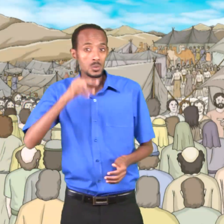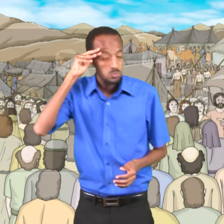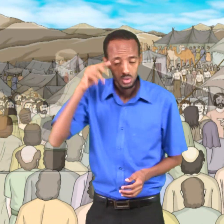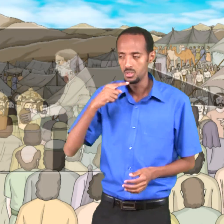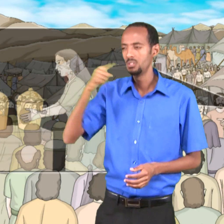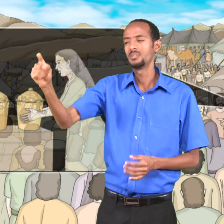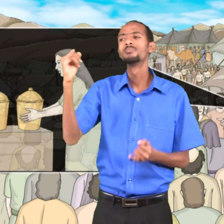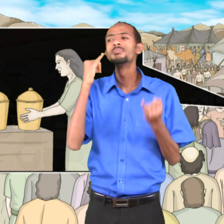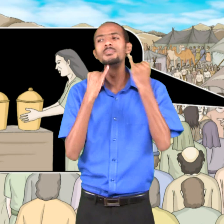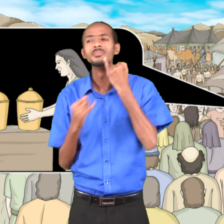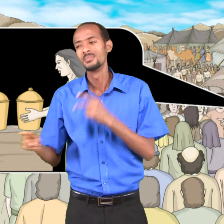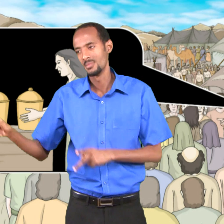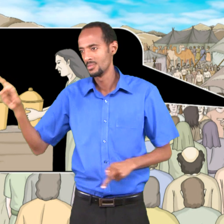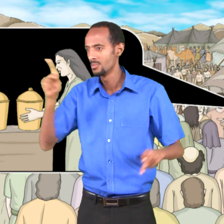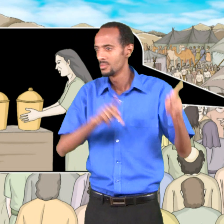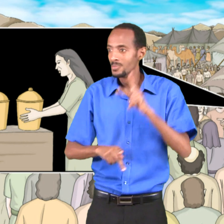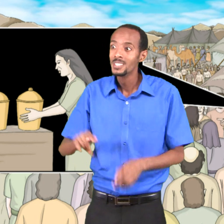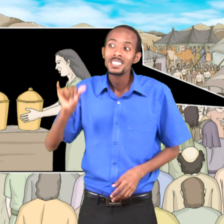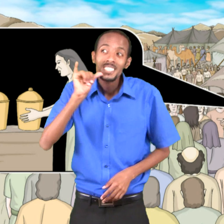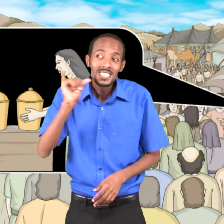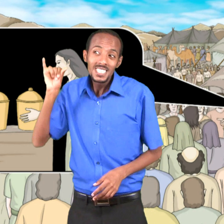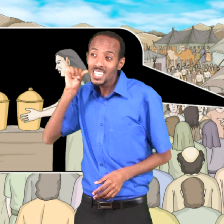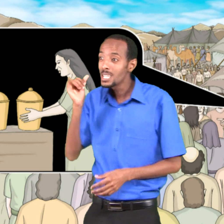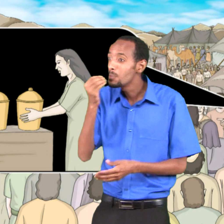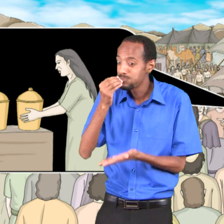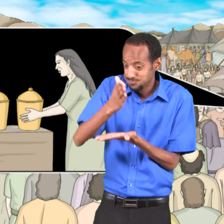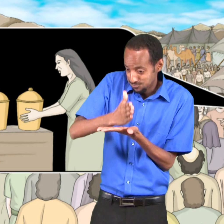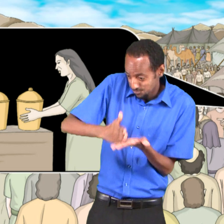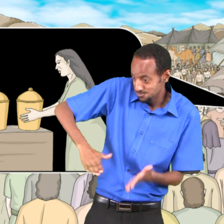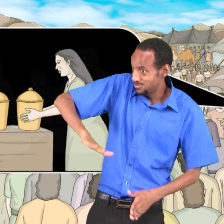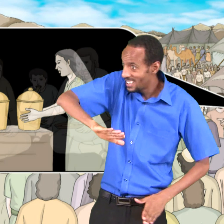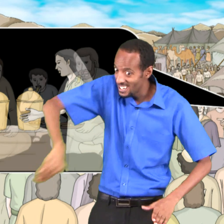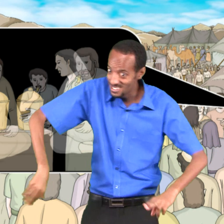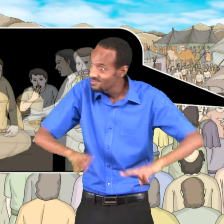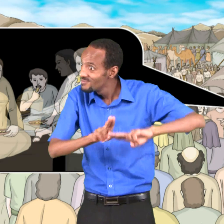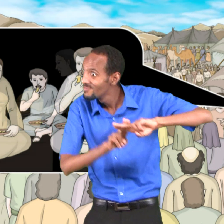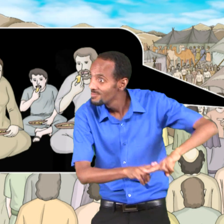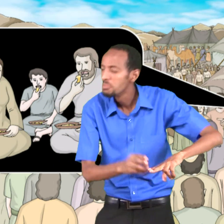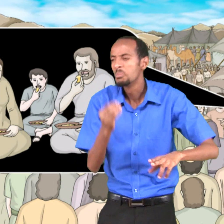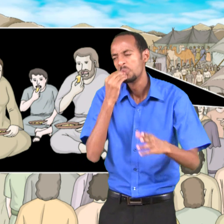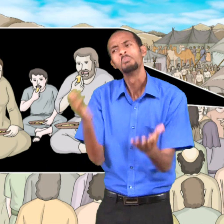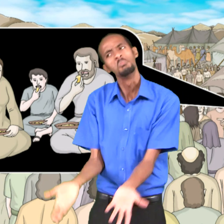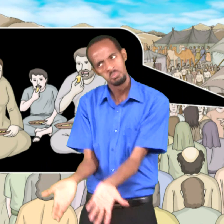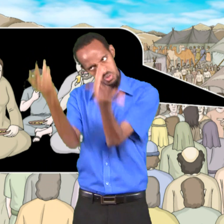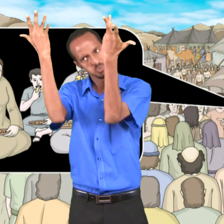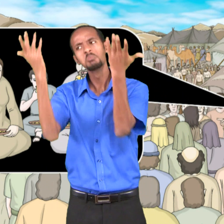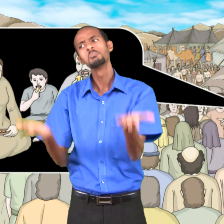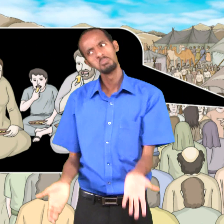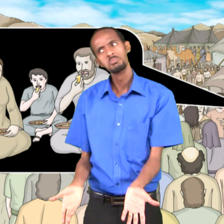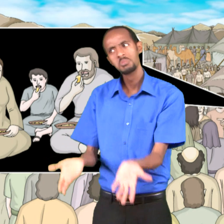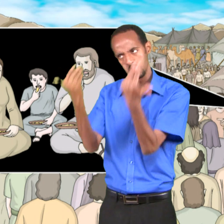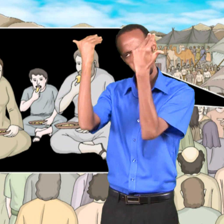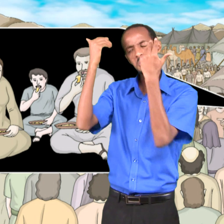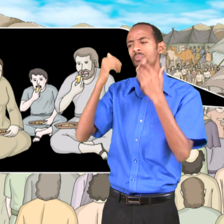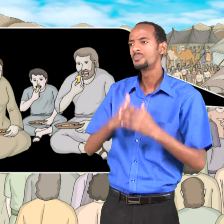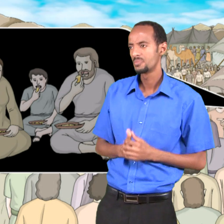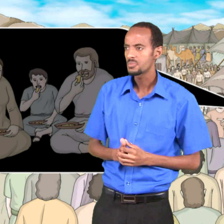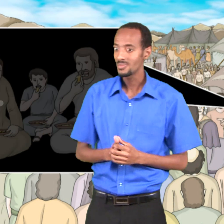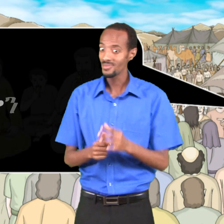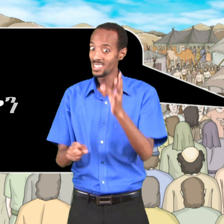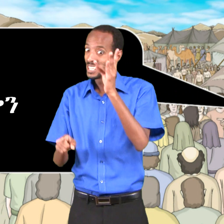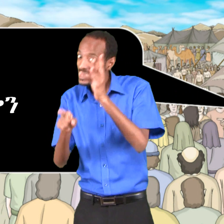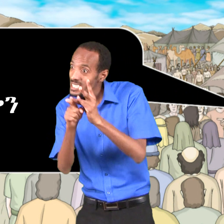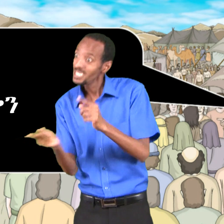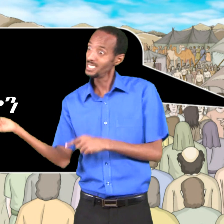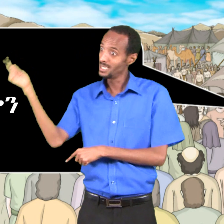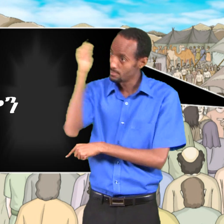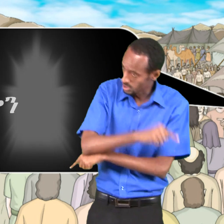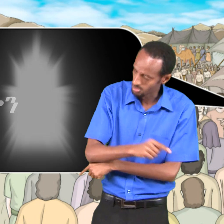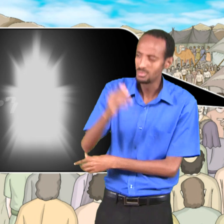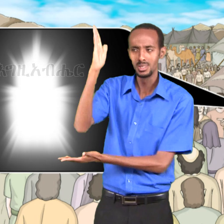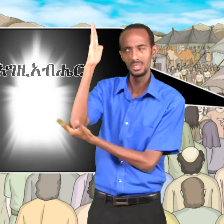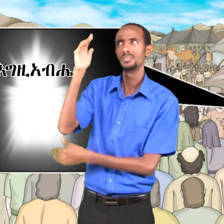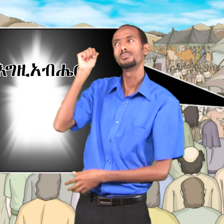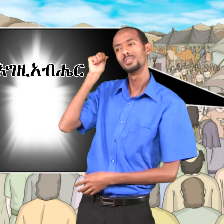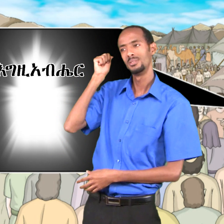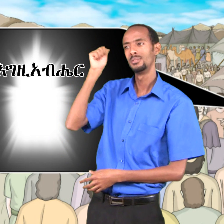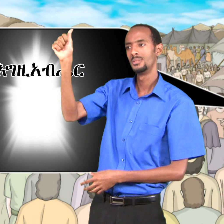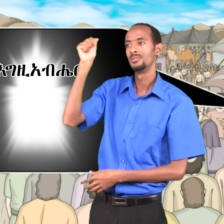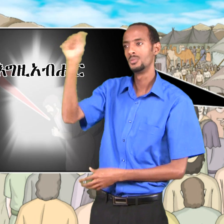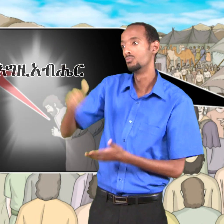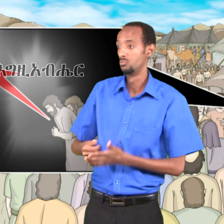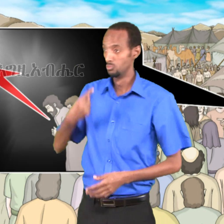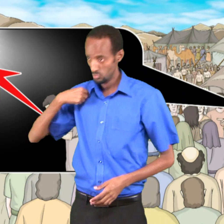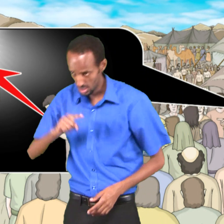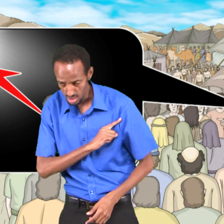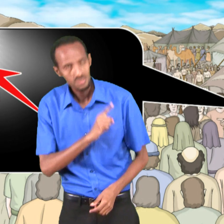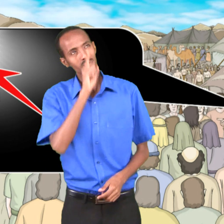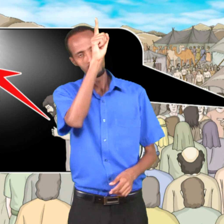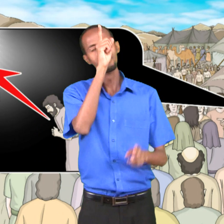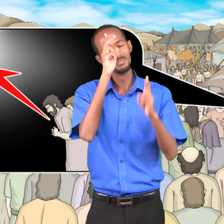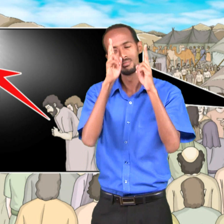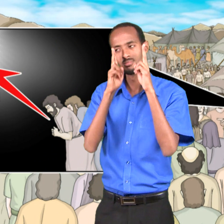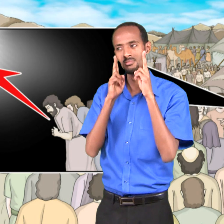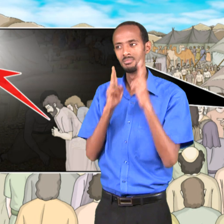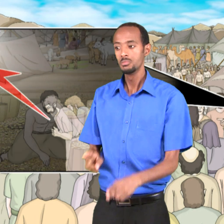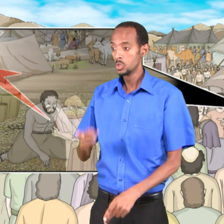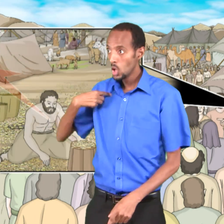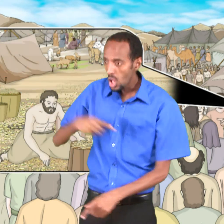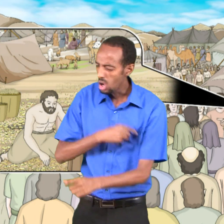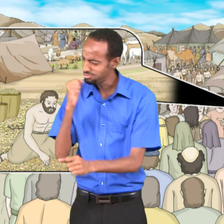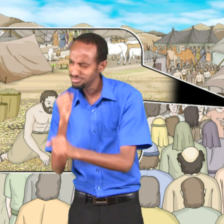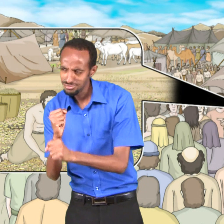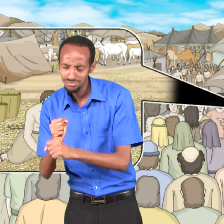“Eat it today,” Moses said, “because today is a Sabbath to the LORD.